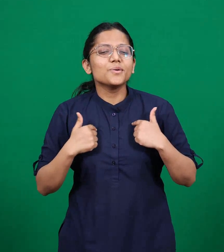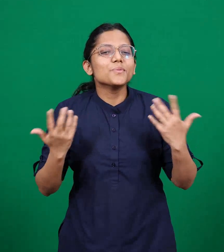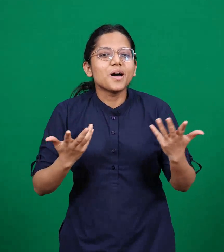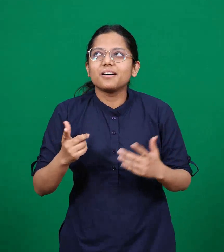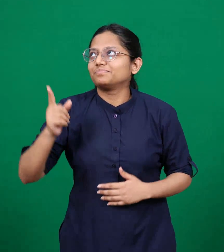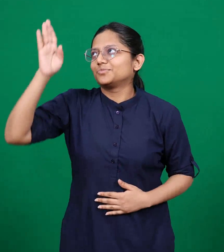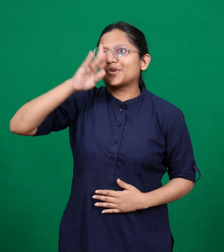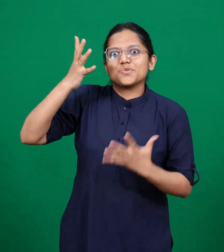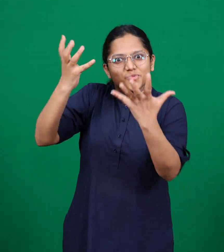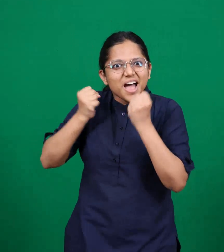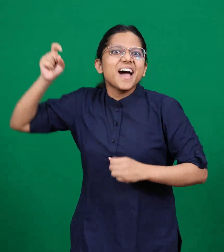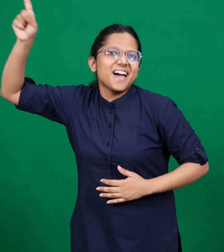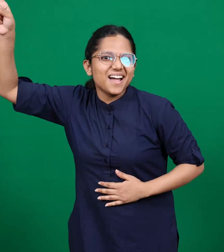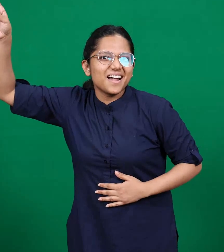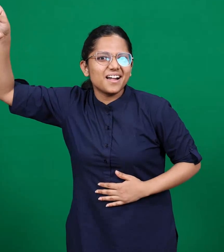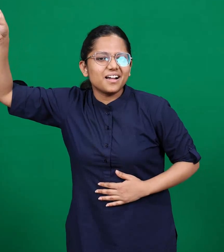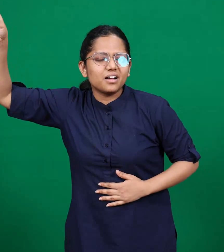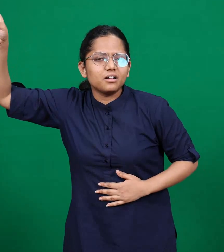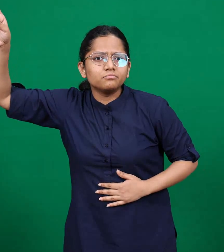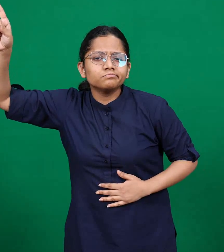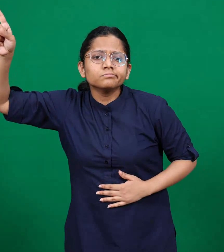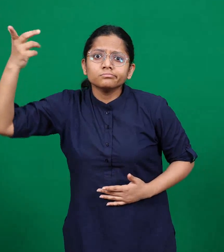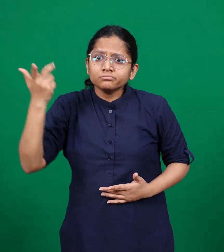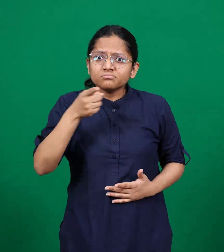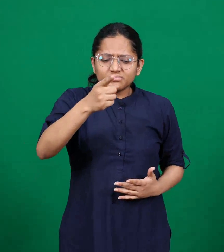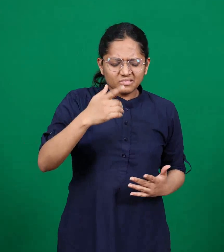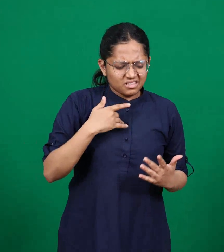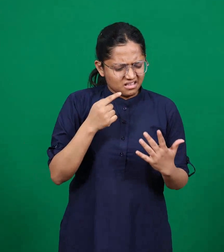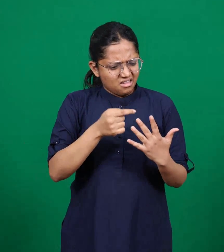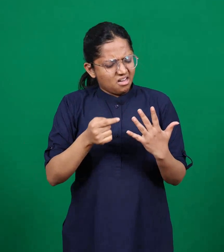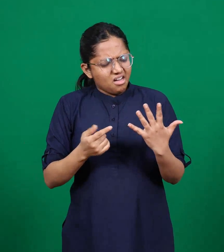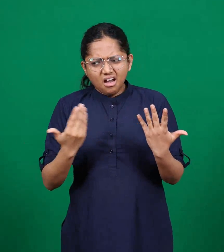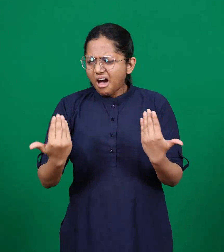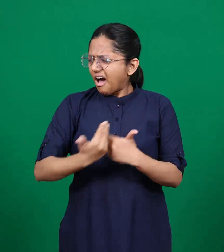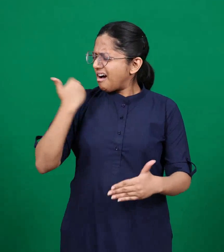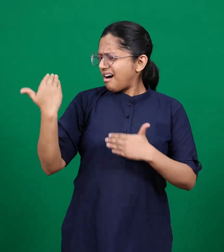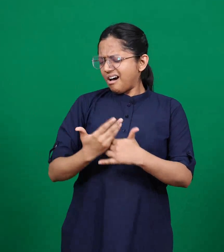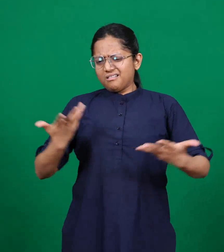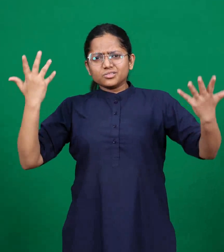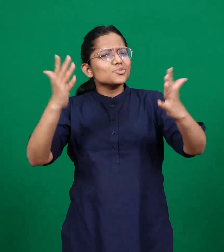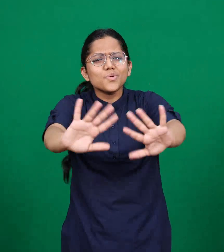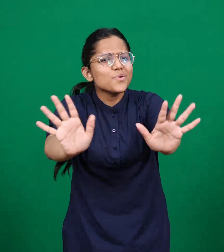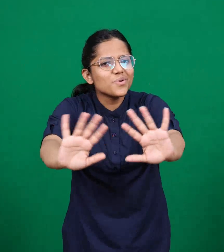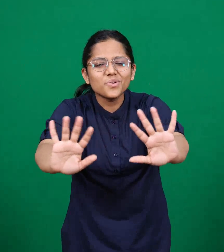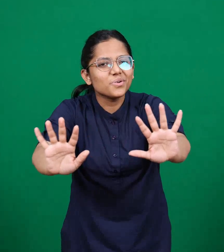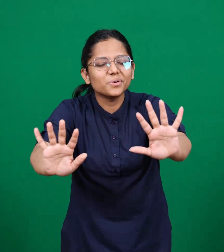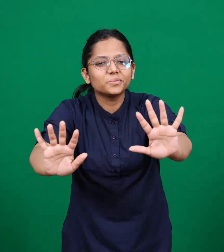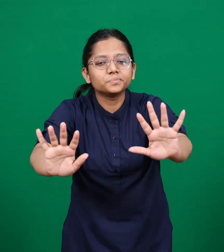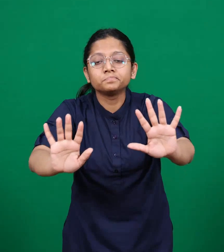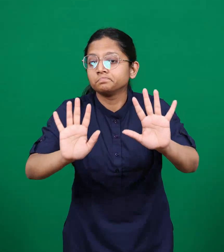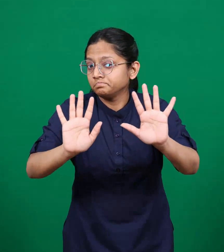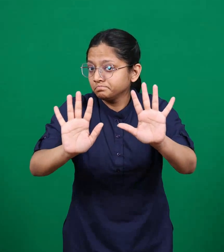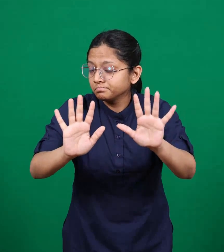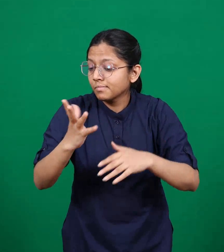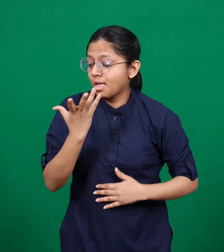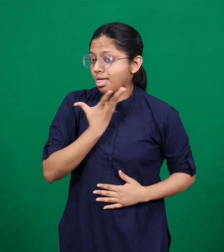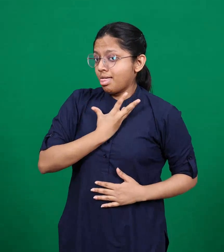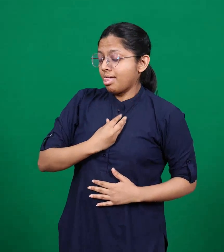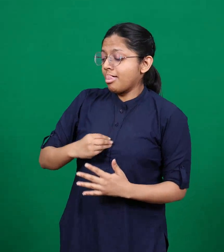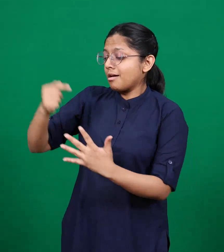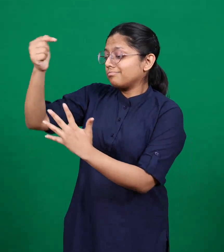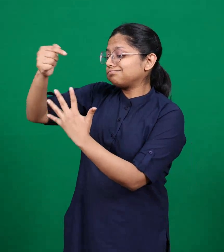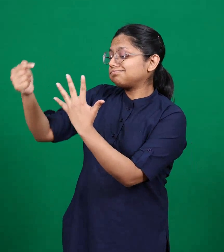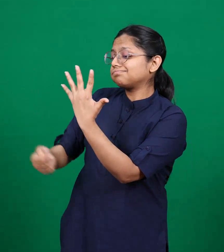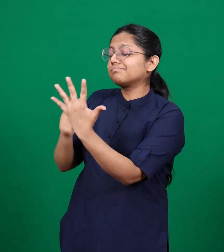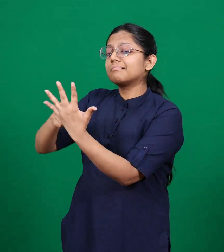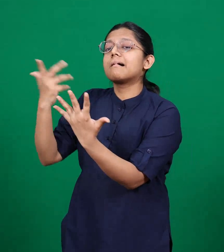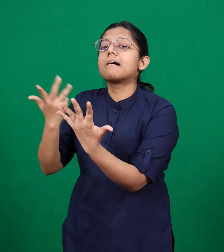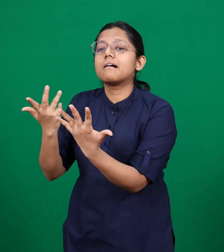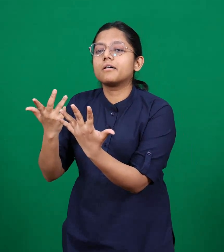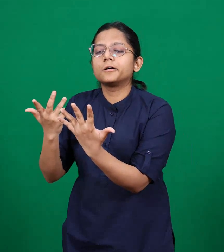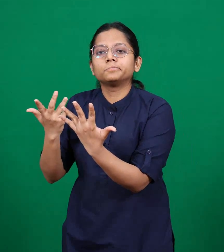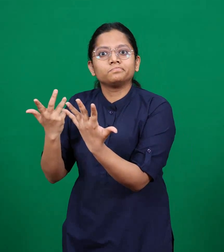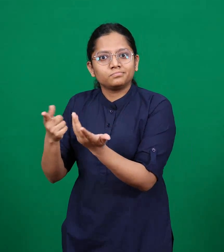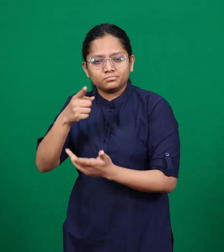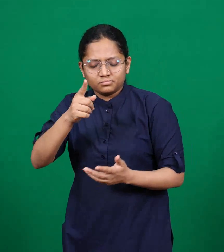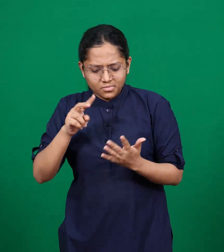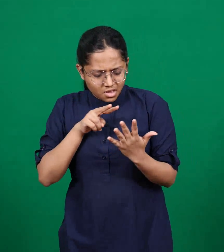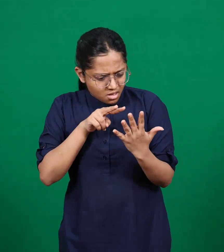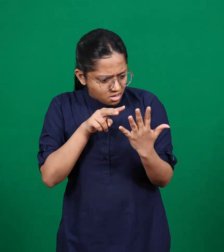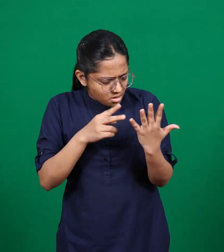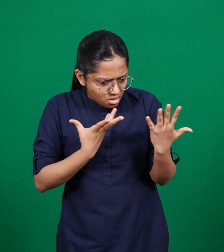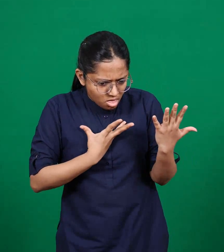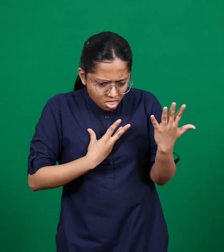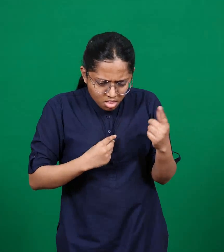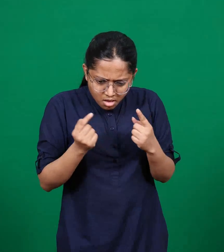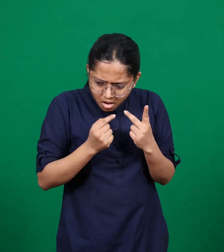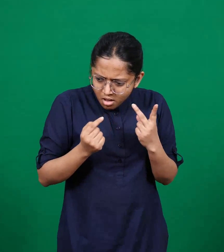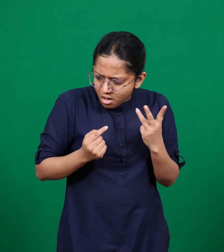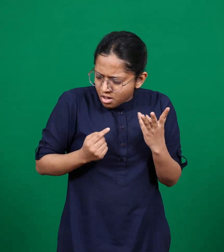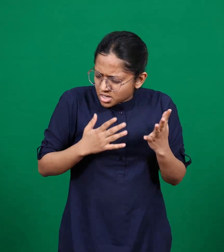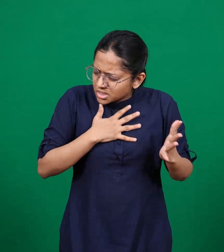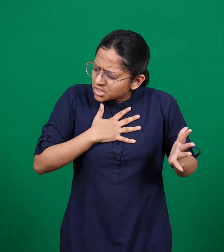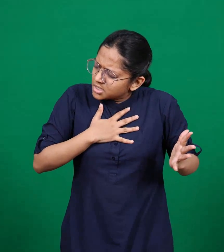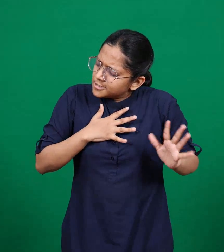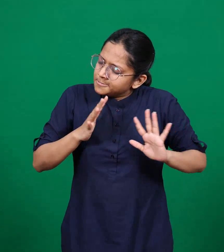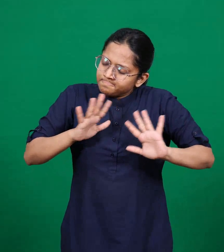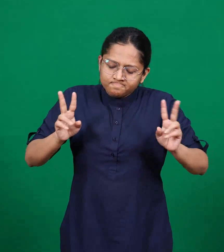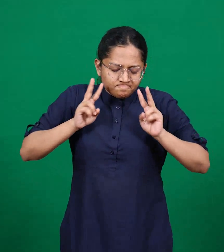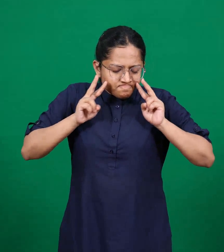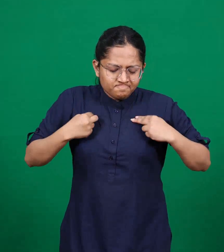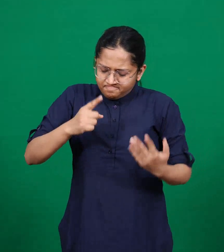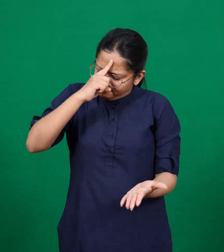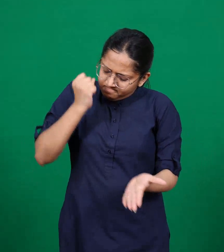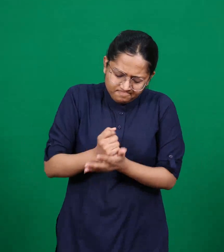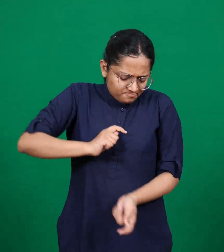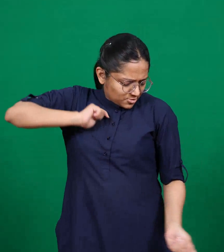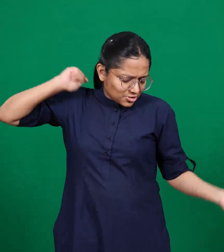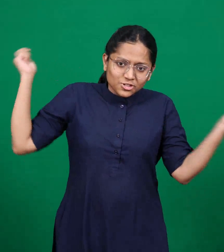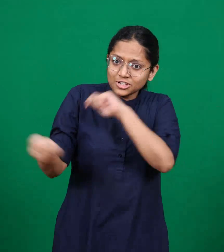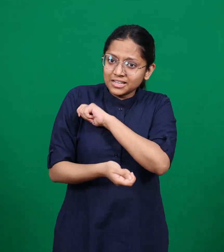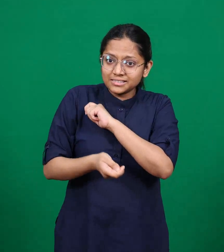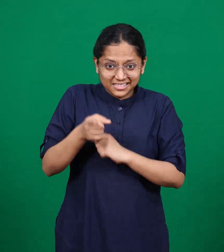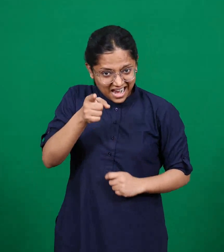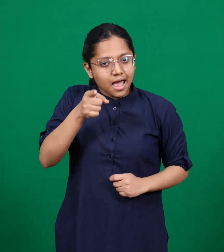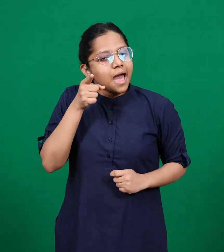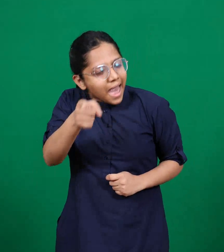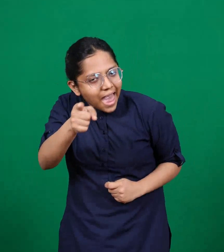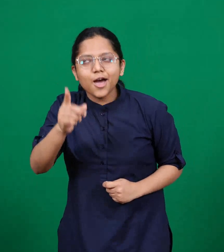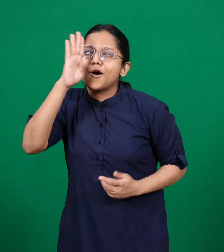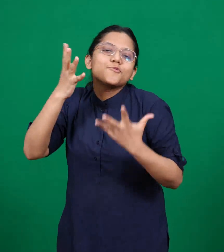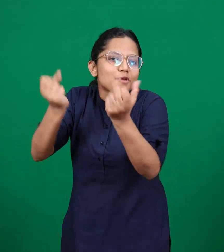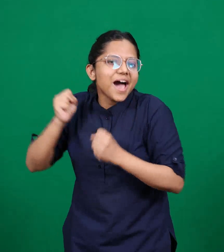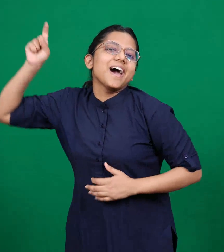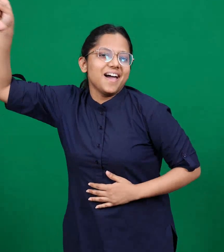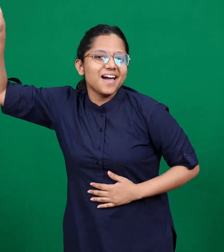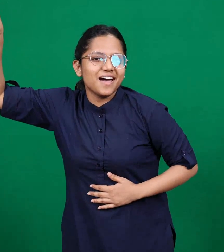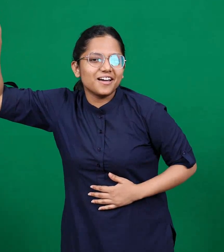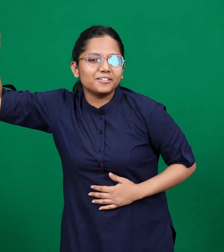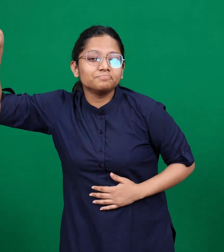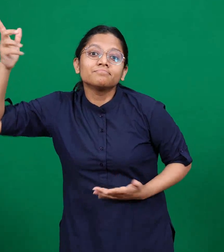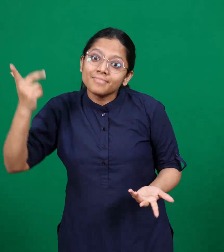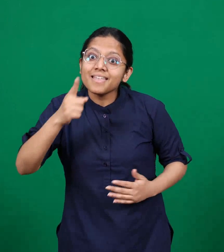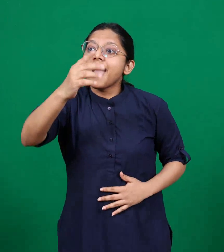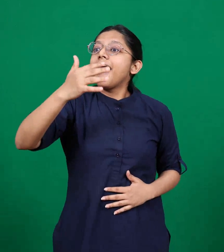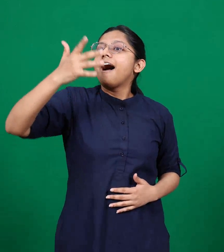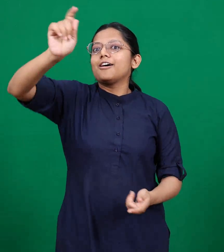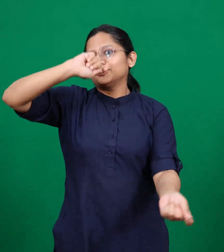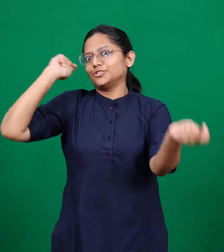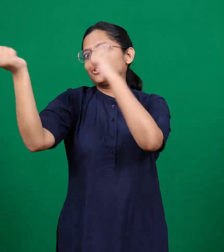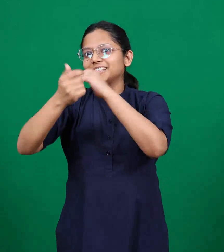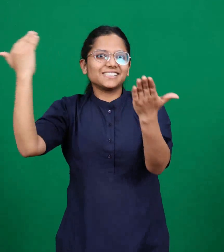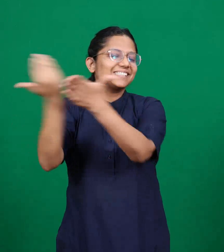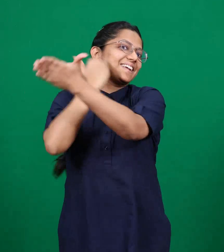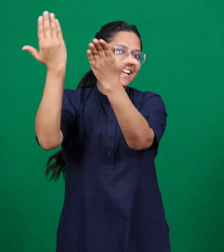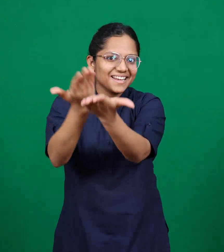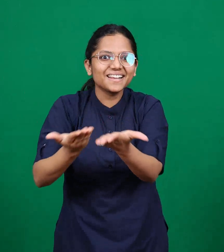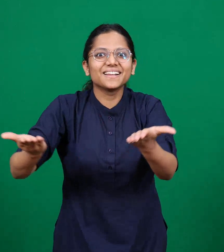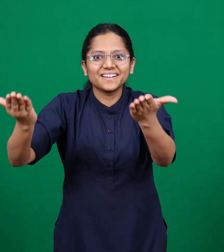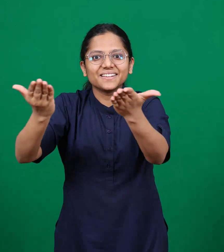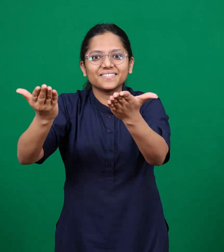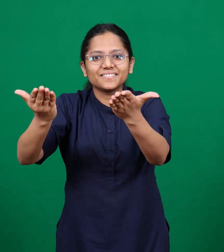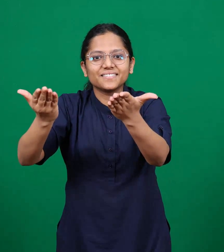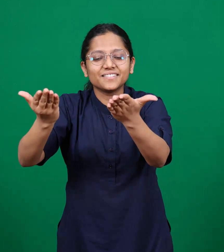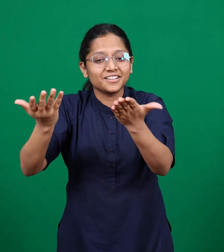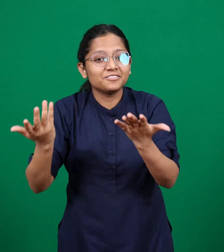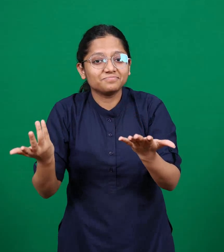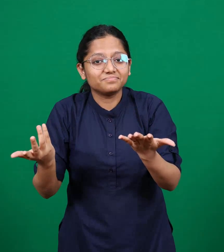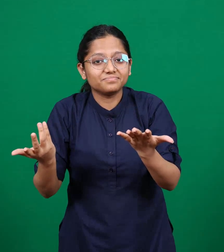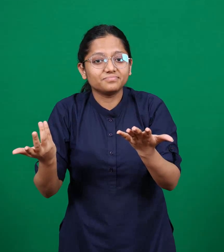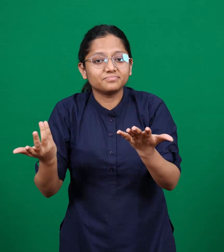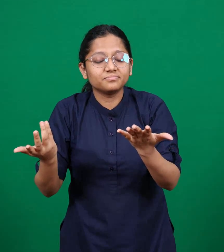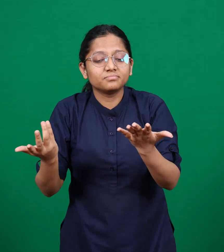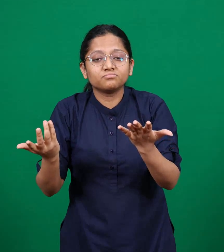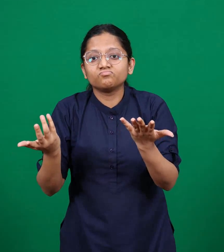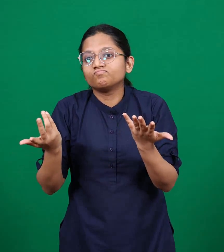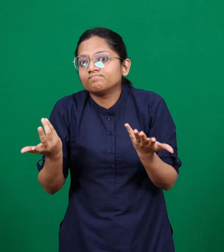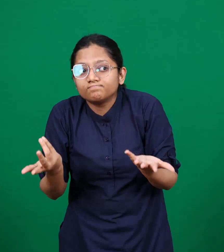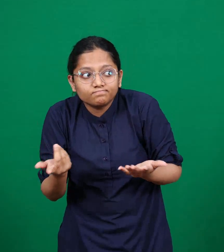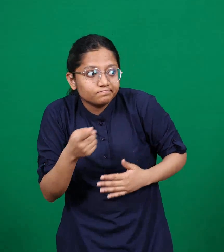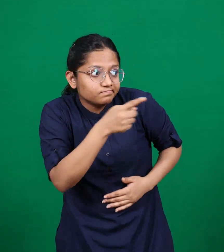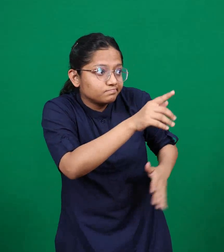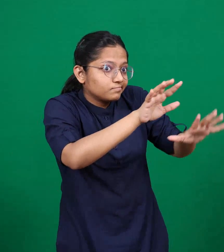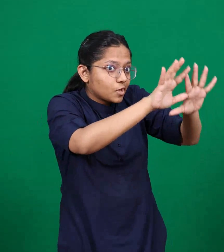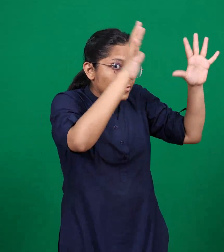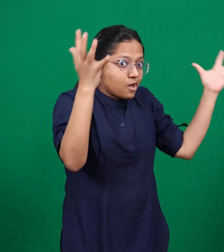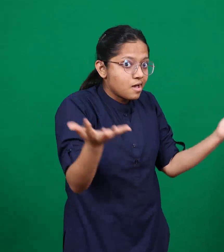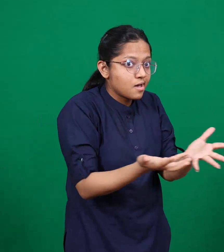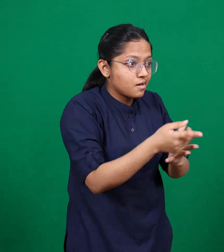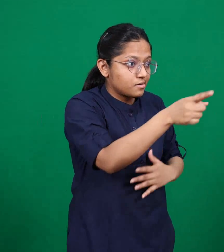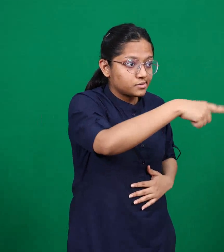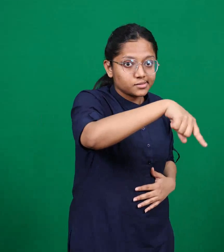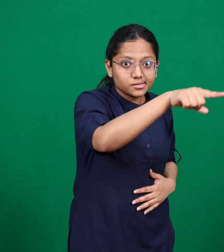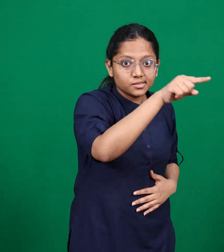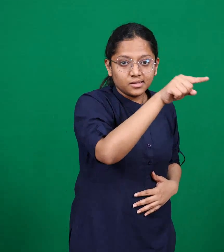For you felt the sorrow that God had intended, and so were not harmed in any way by us.